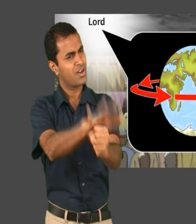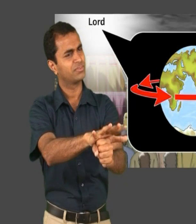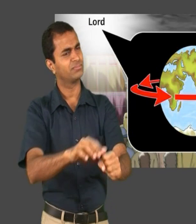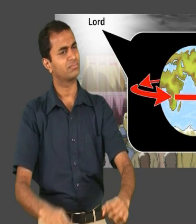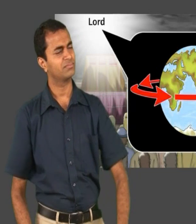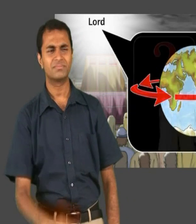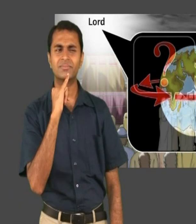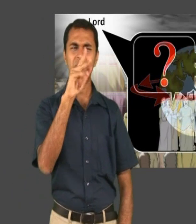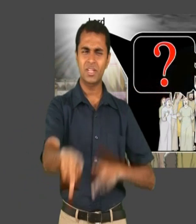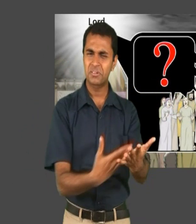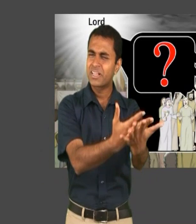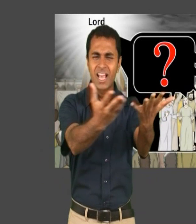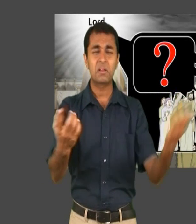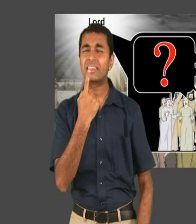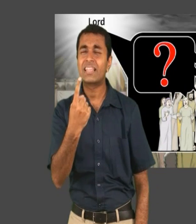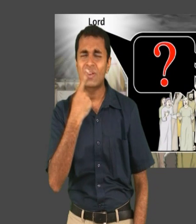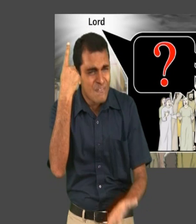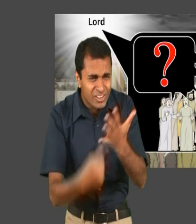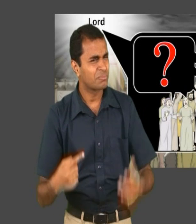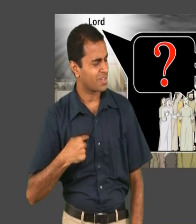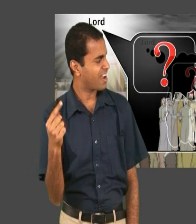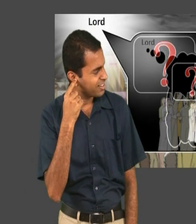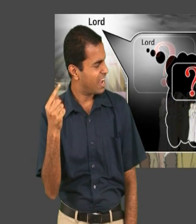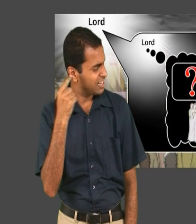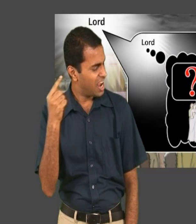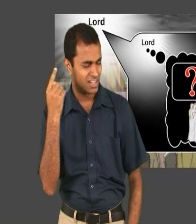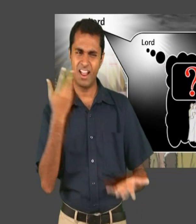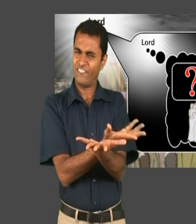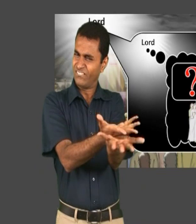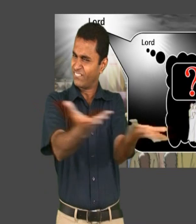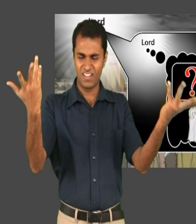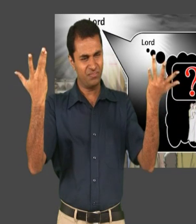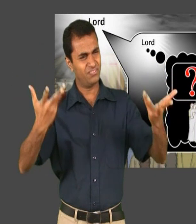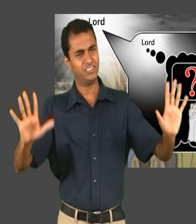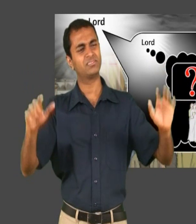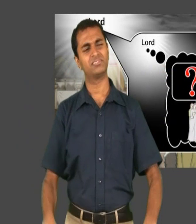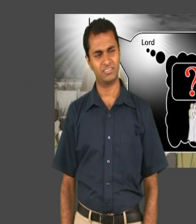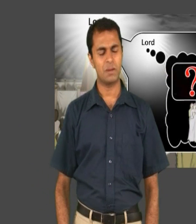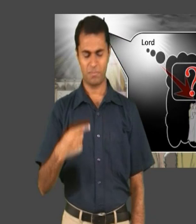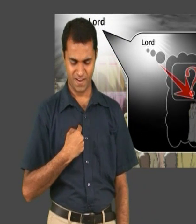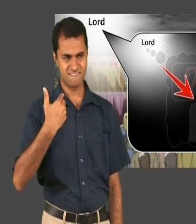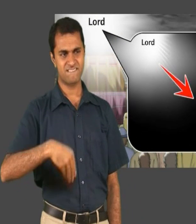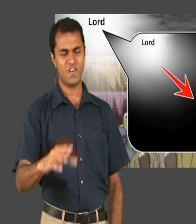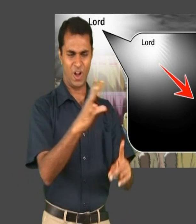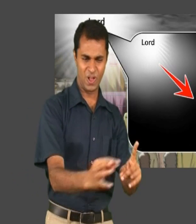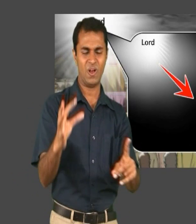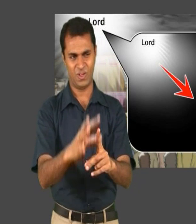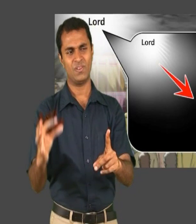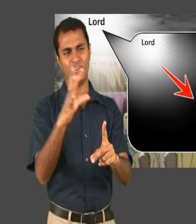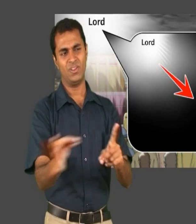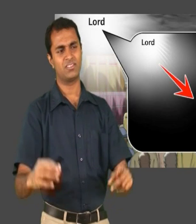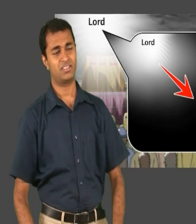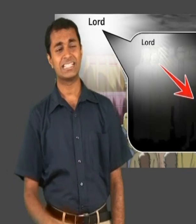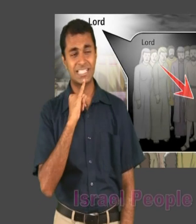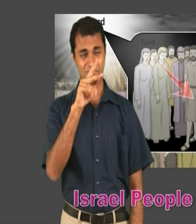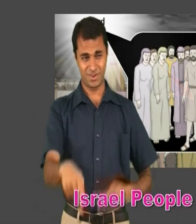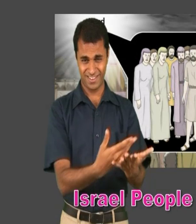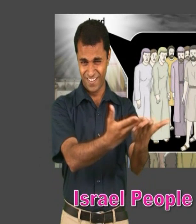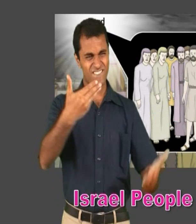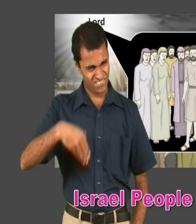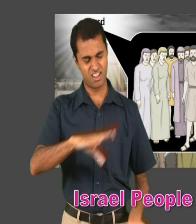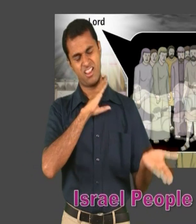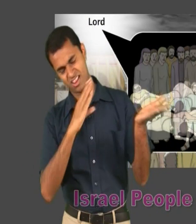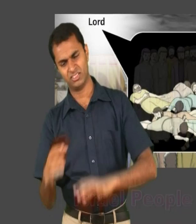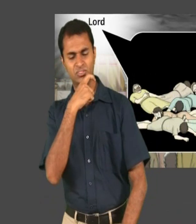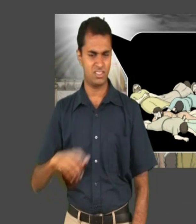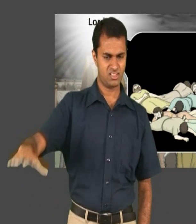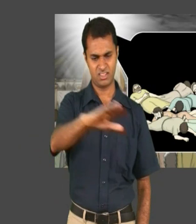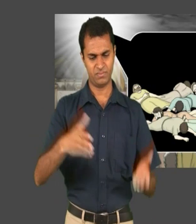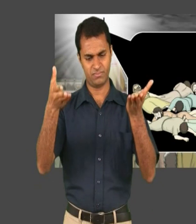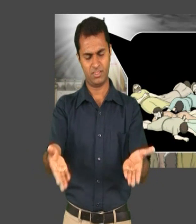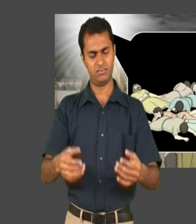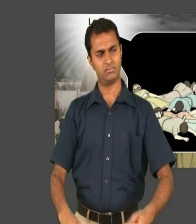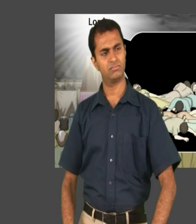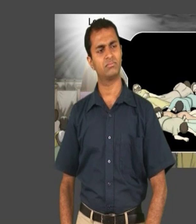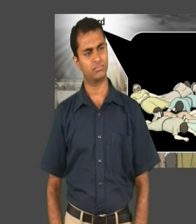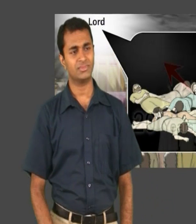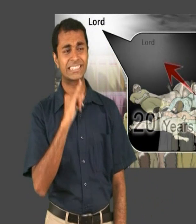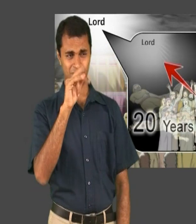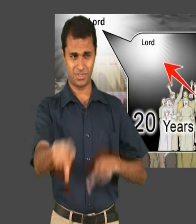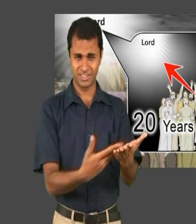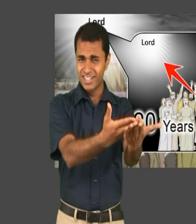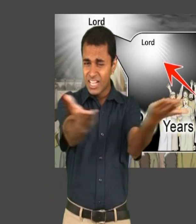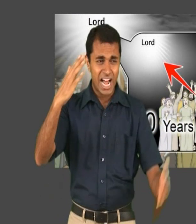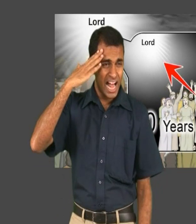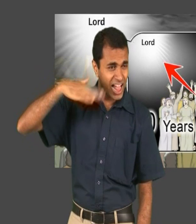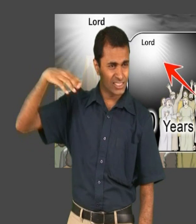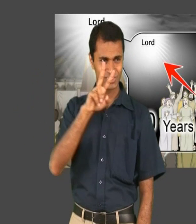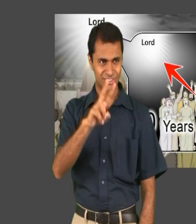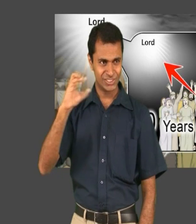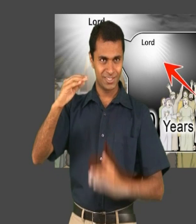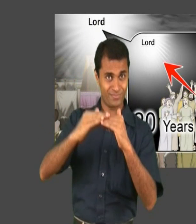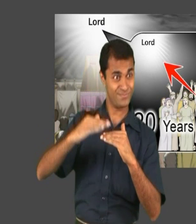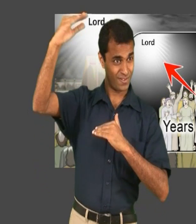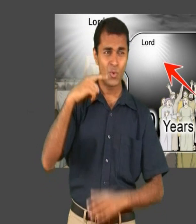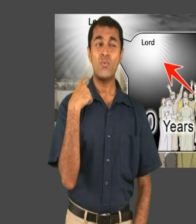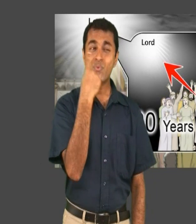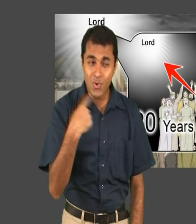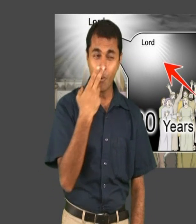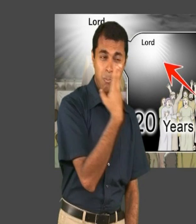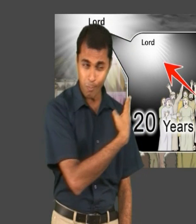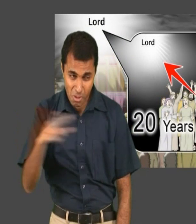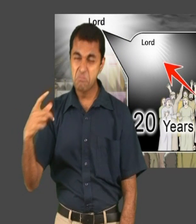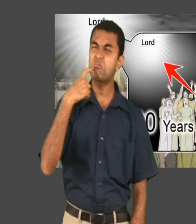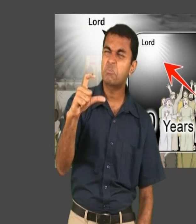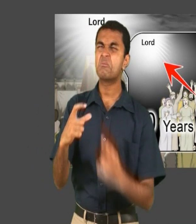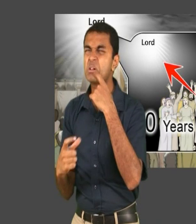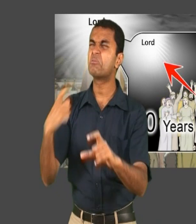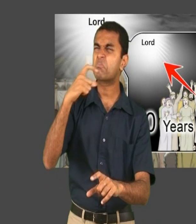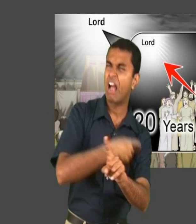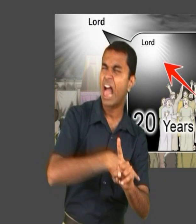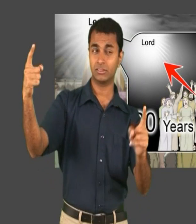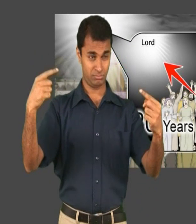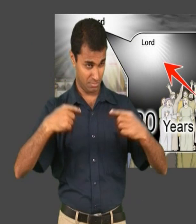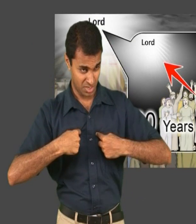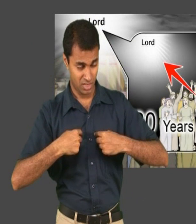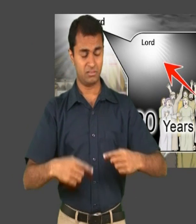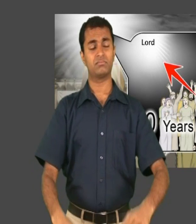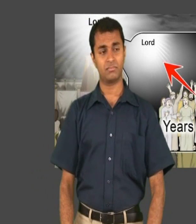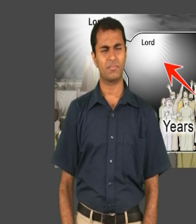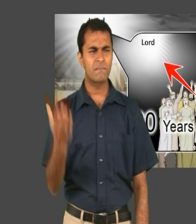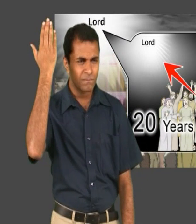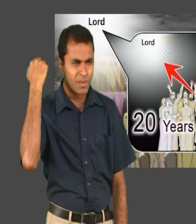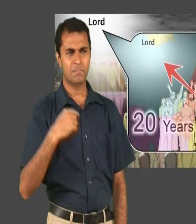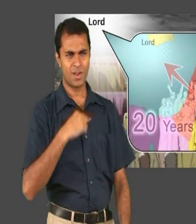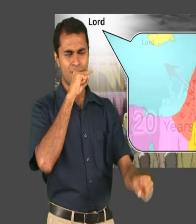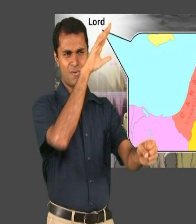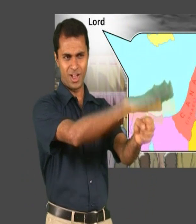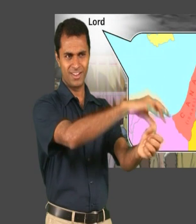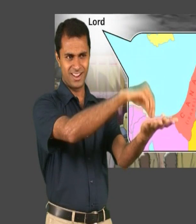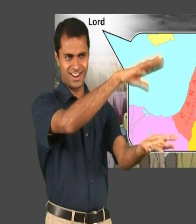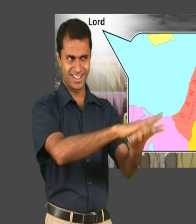Your bodies will fall in this wilderness—all who were numbered in the census, everyone twenty years of age or older—because you have grumbled against Me.